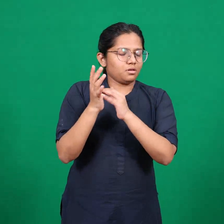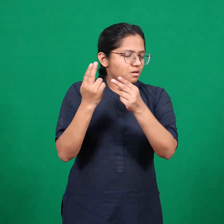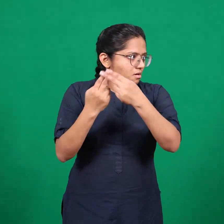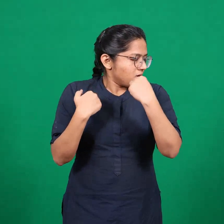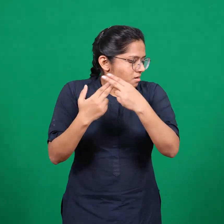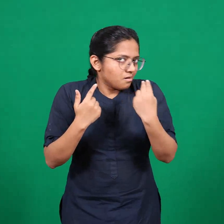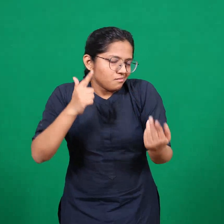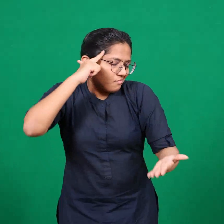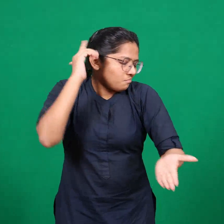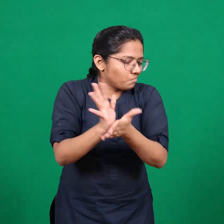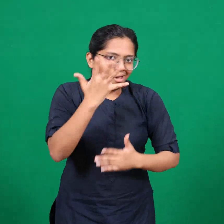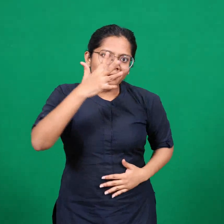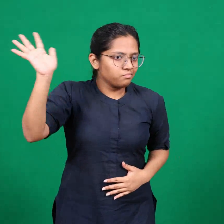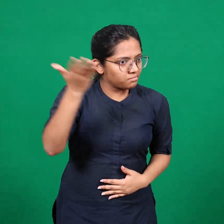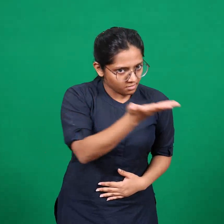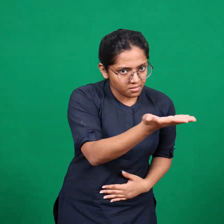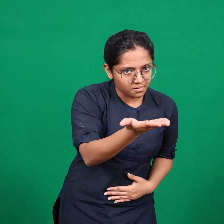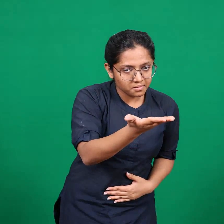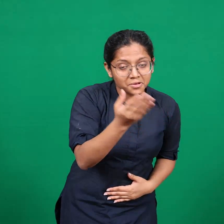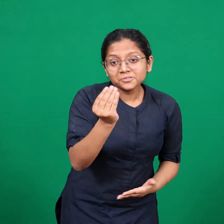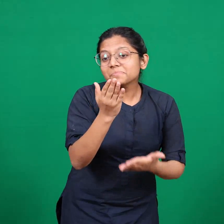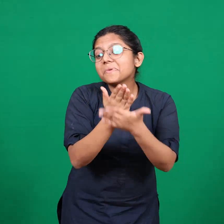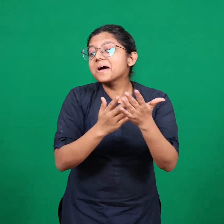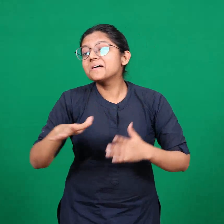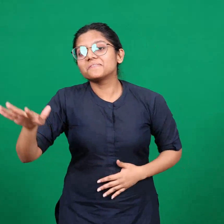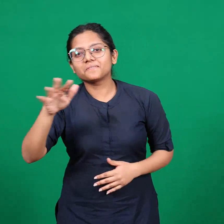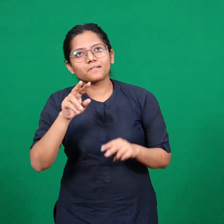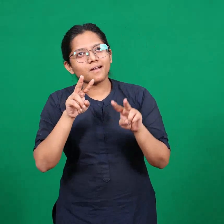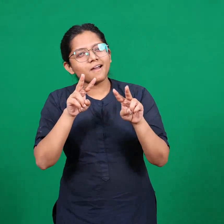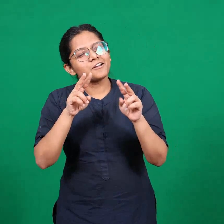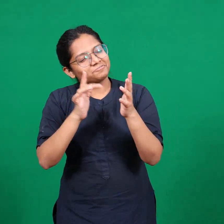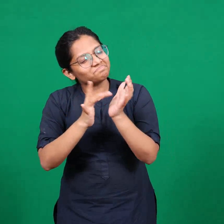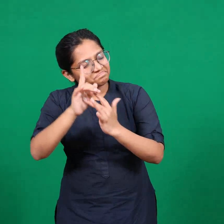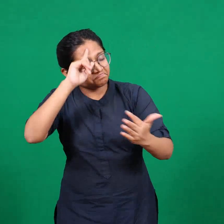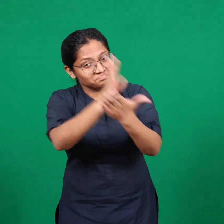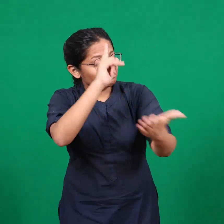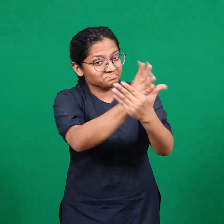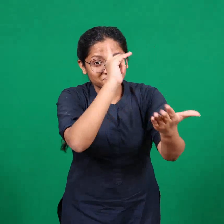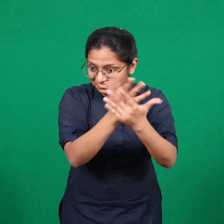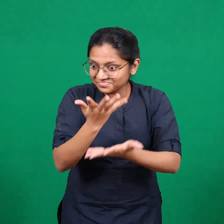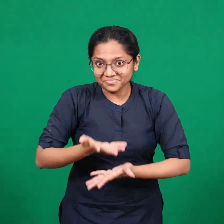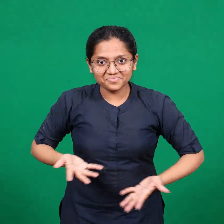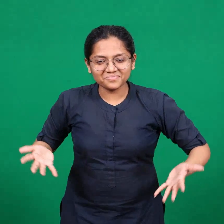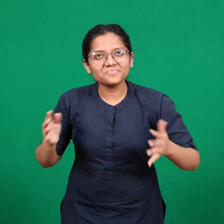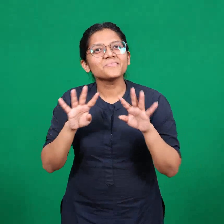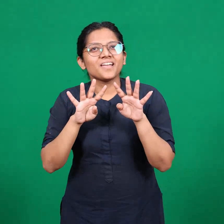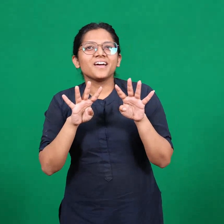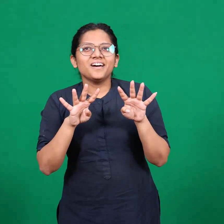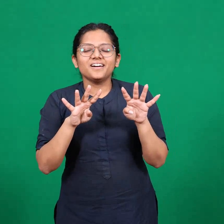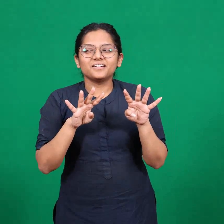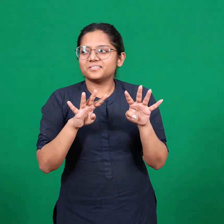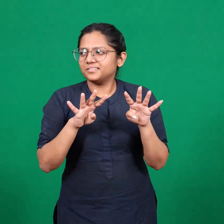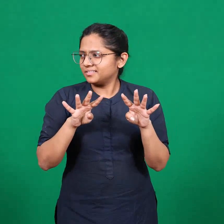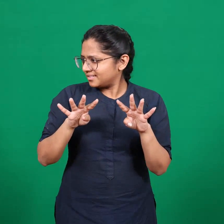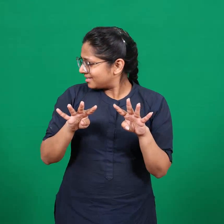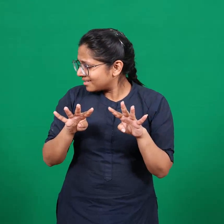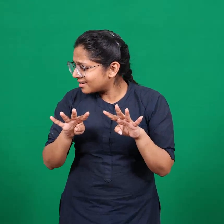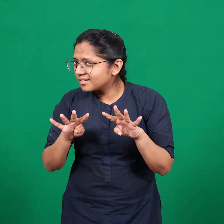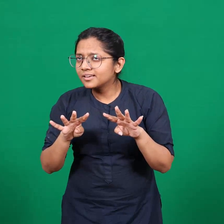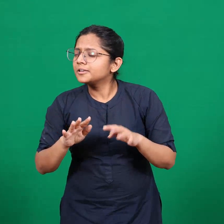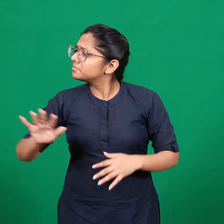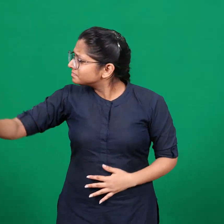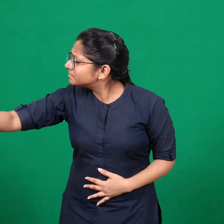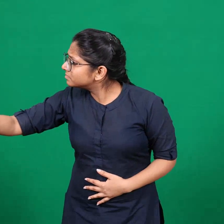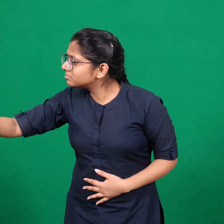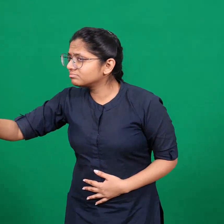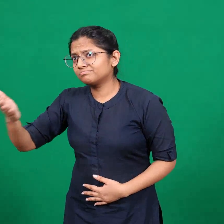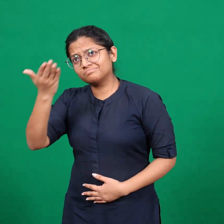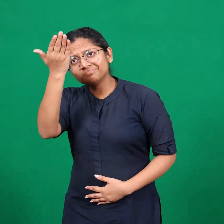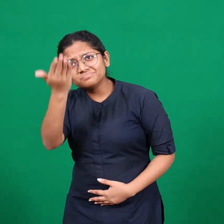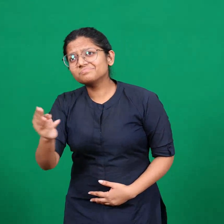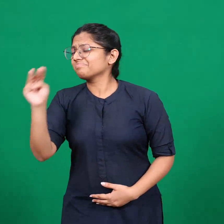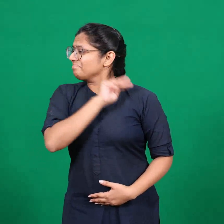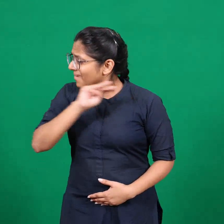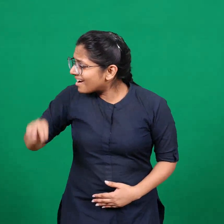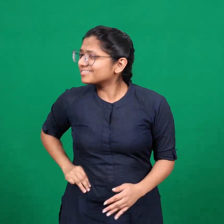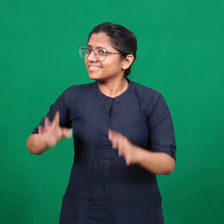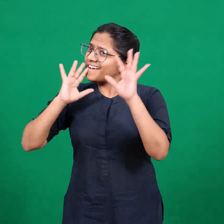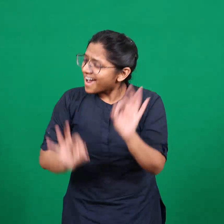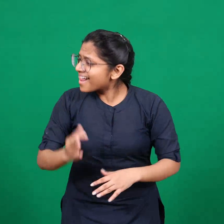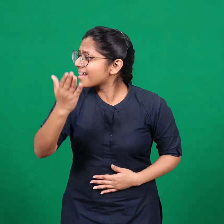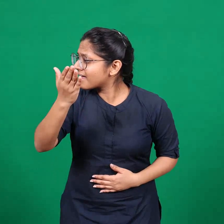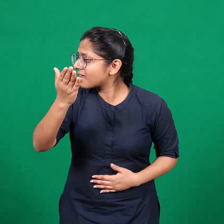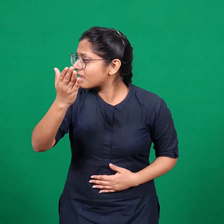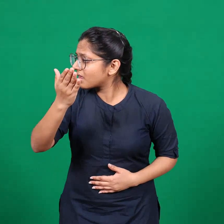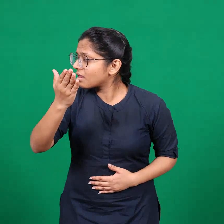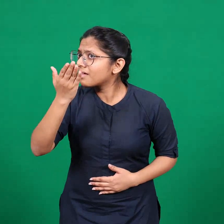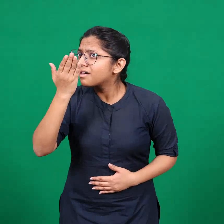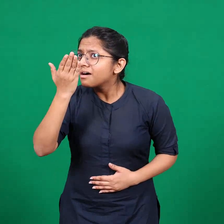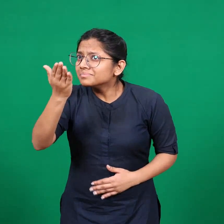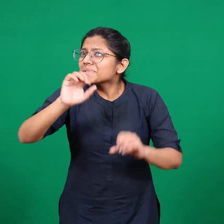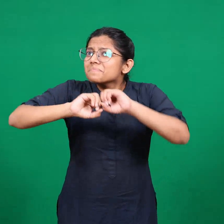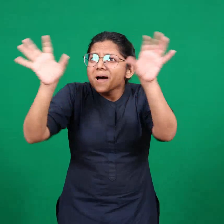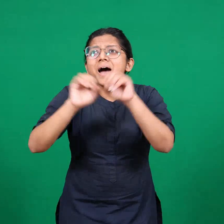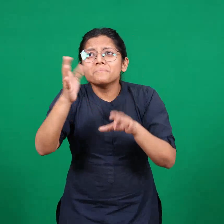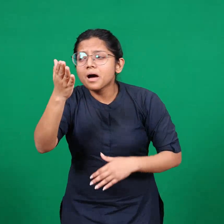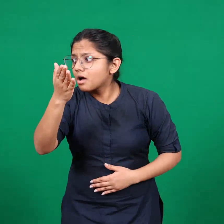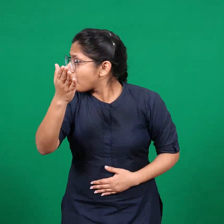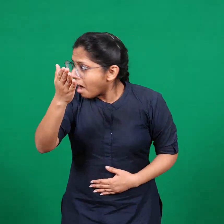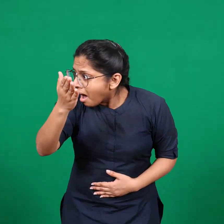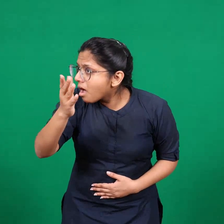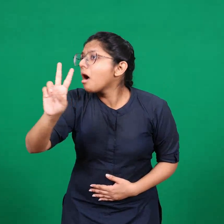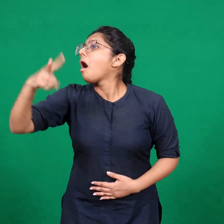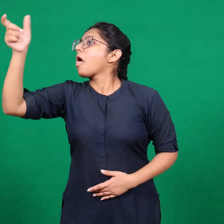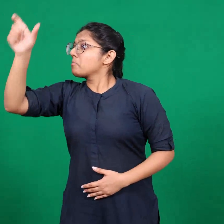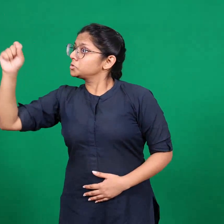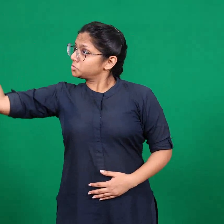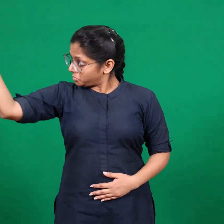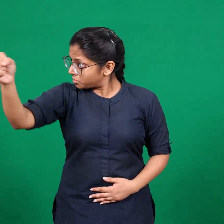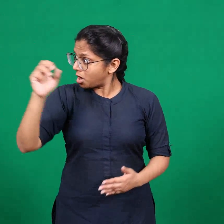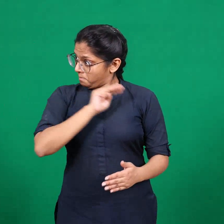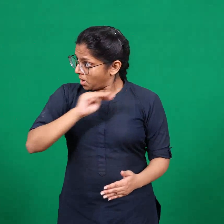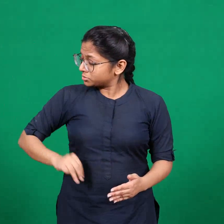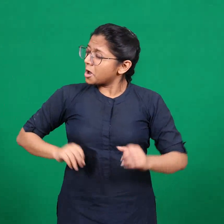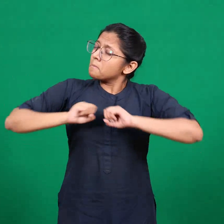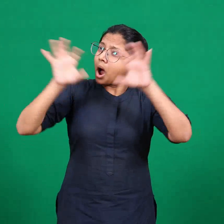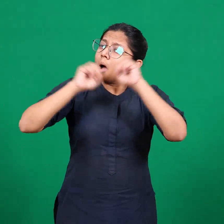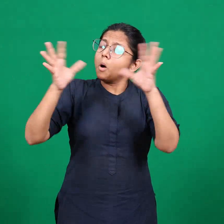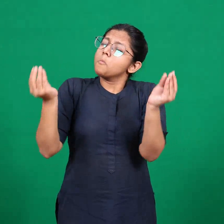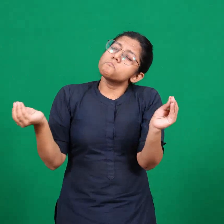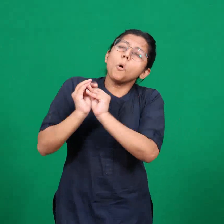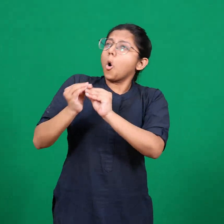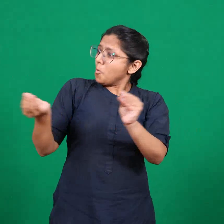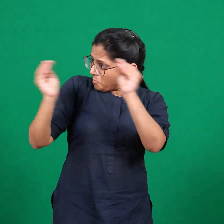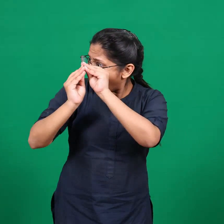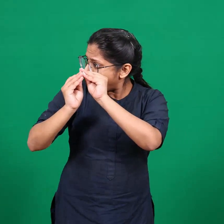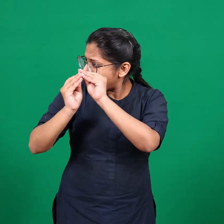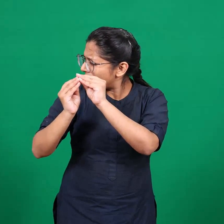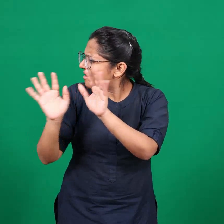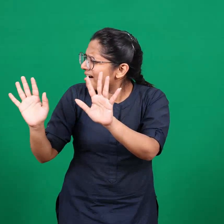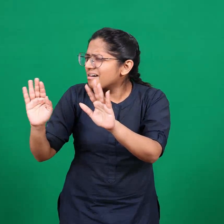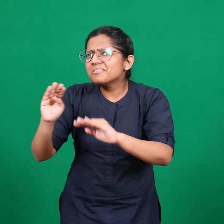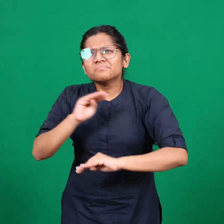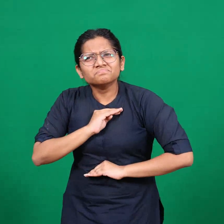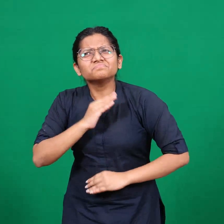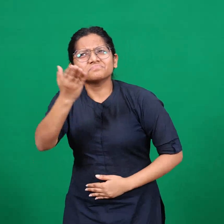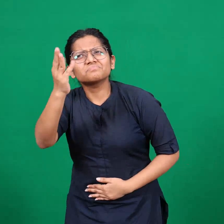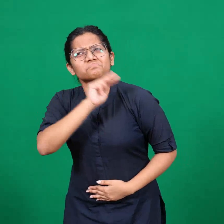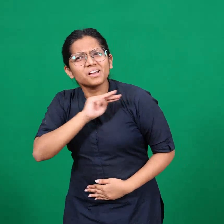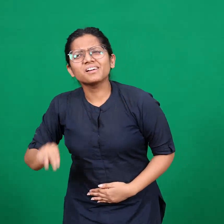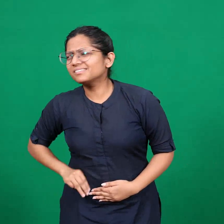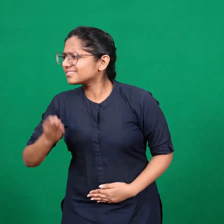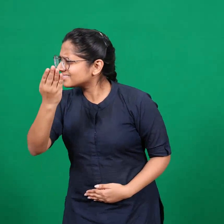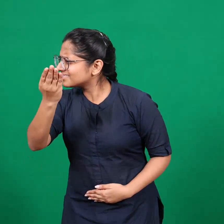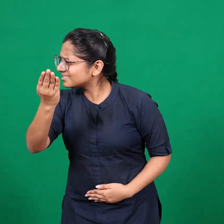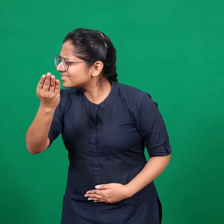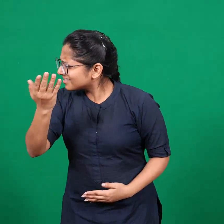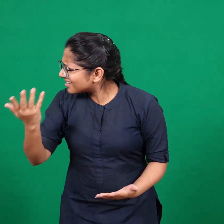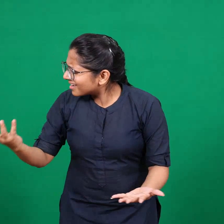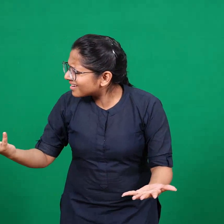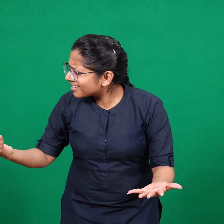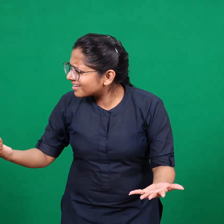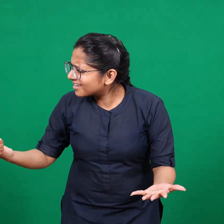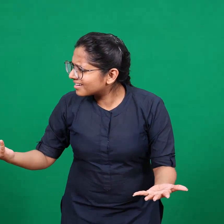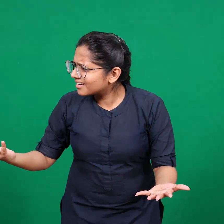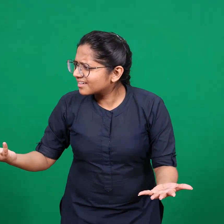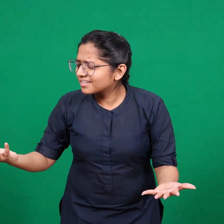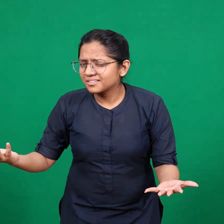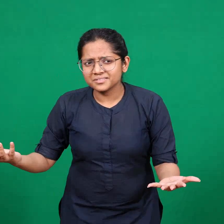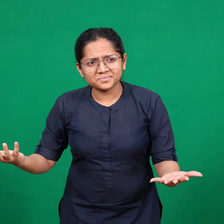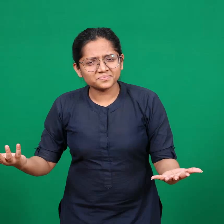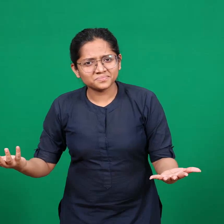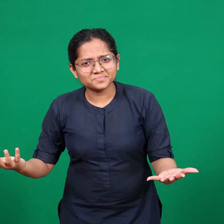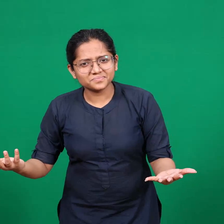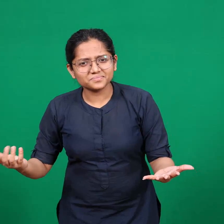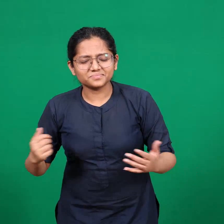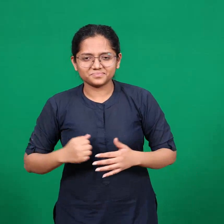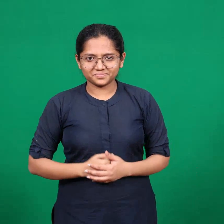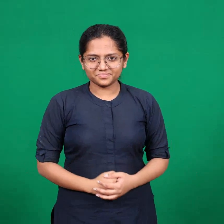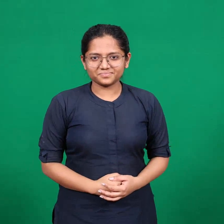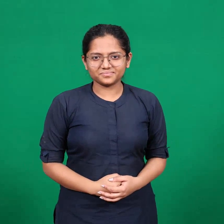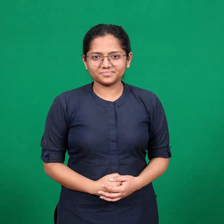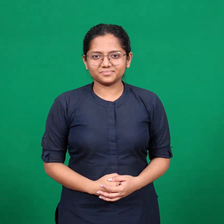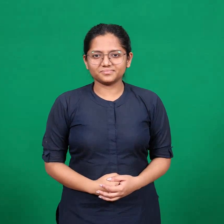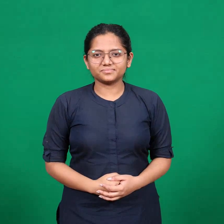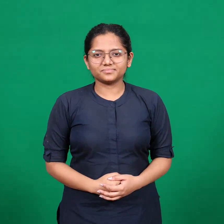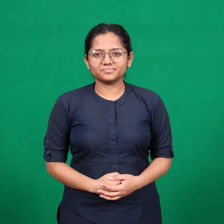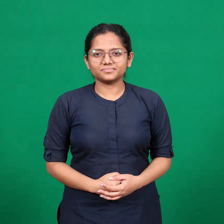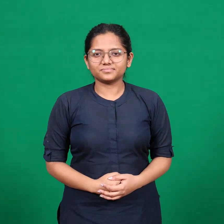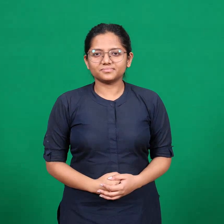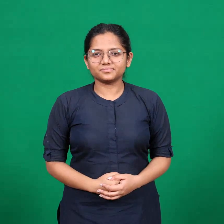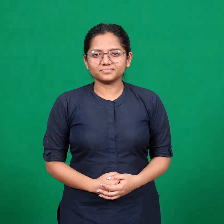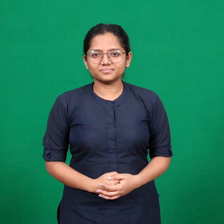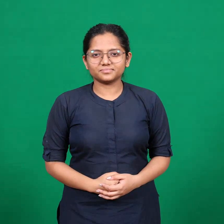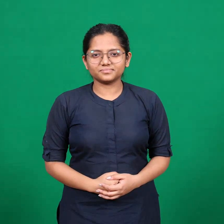Many in the crowd, however, believed in Him and said, "When the Christ comes, will He perform more signs than this man?"